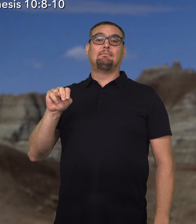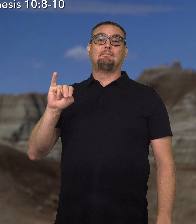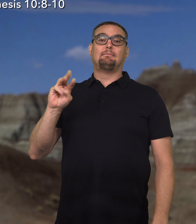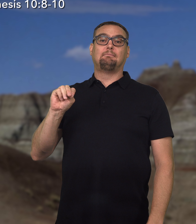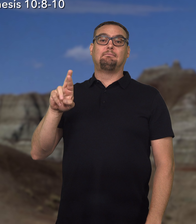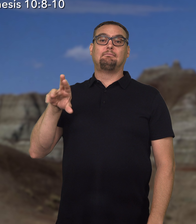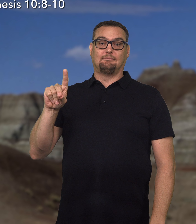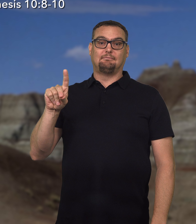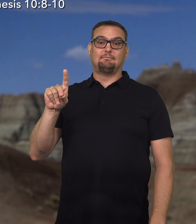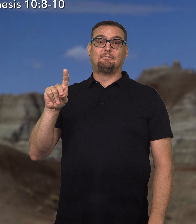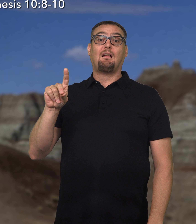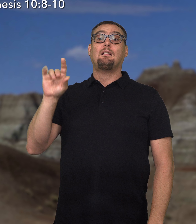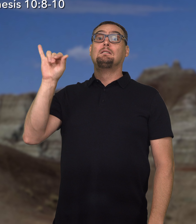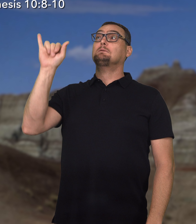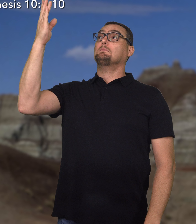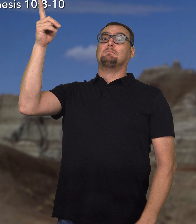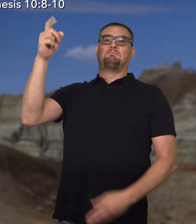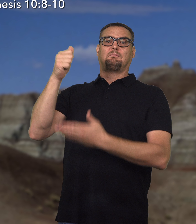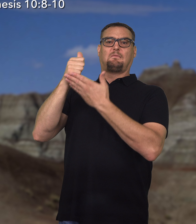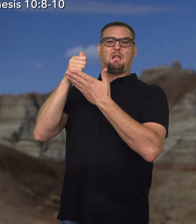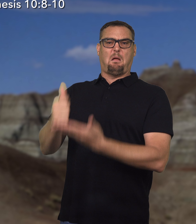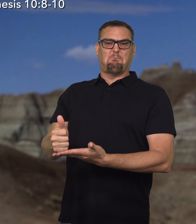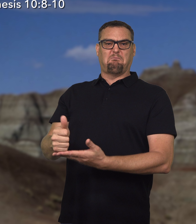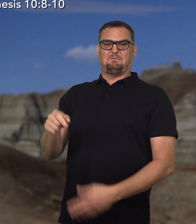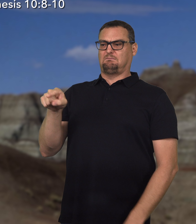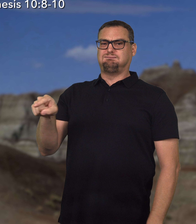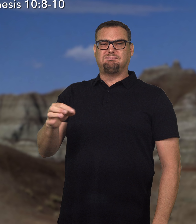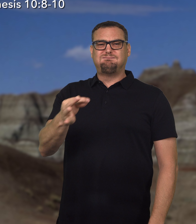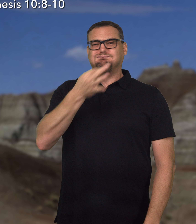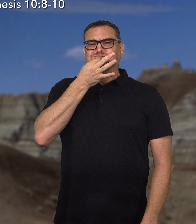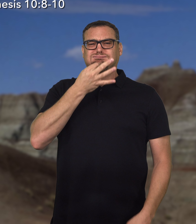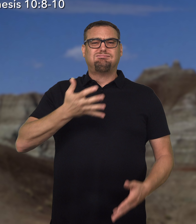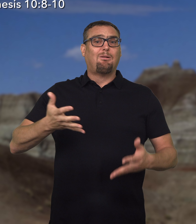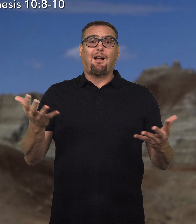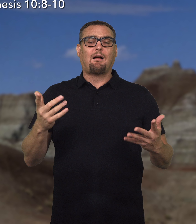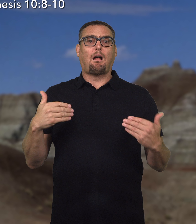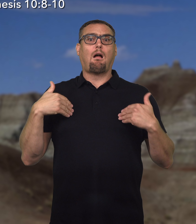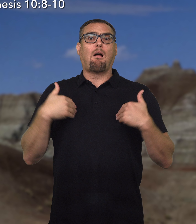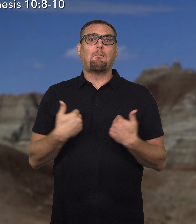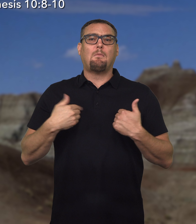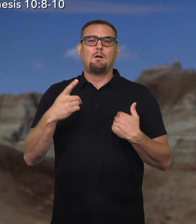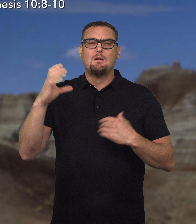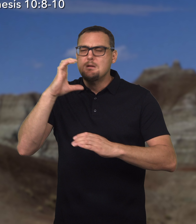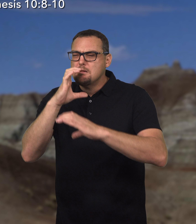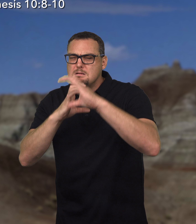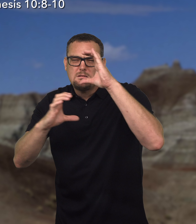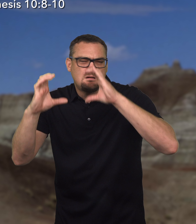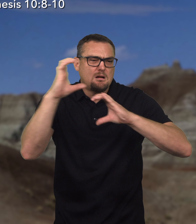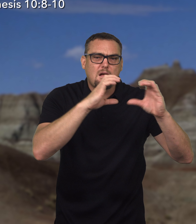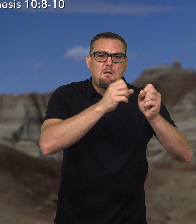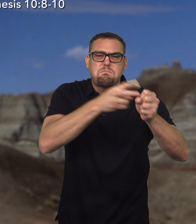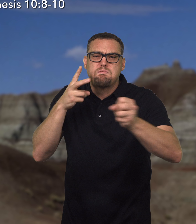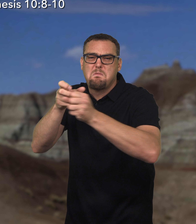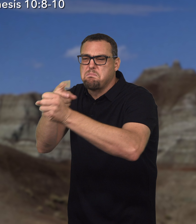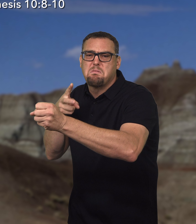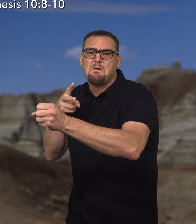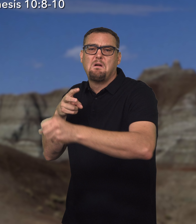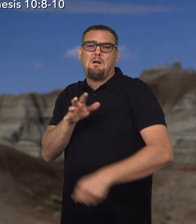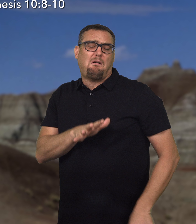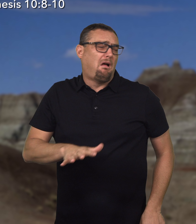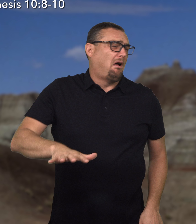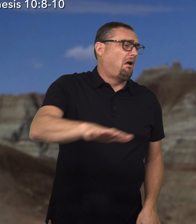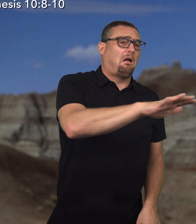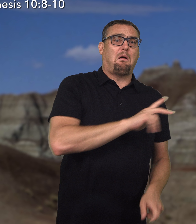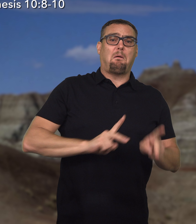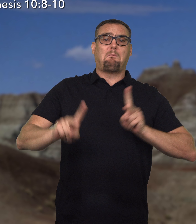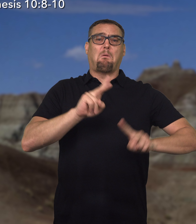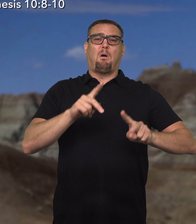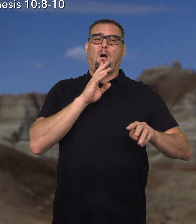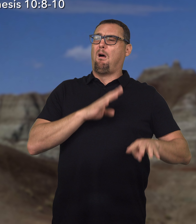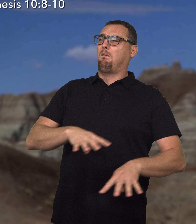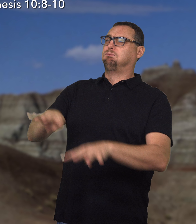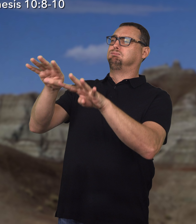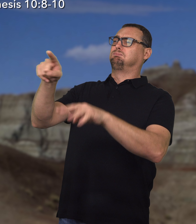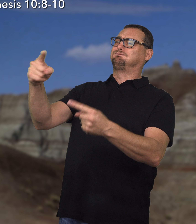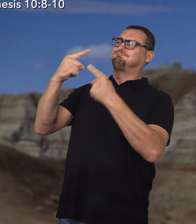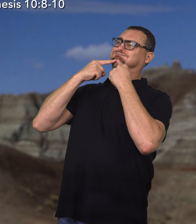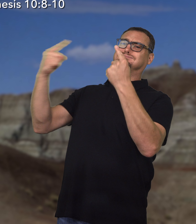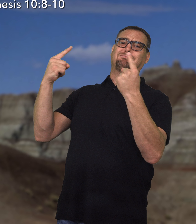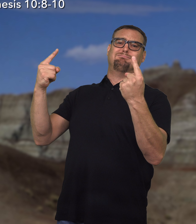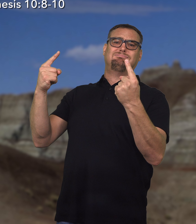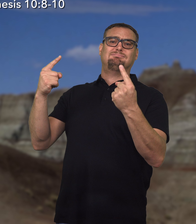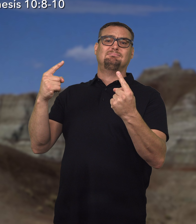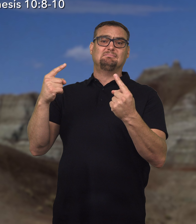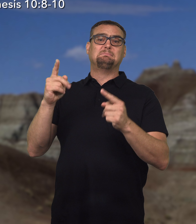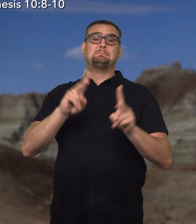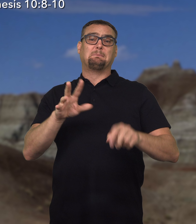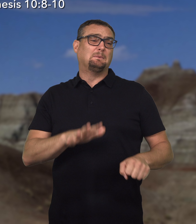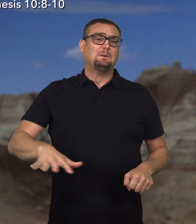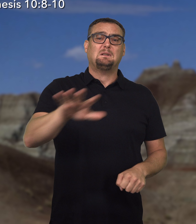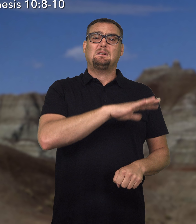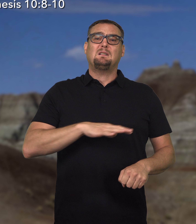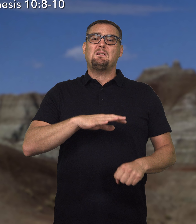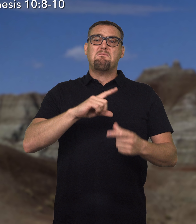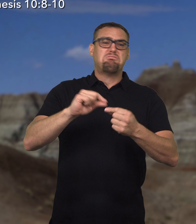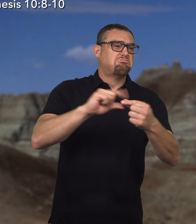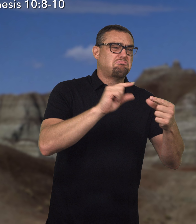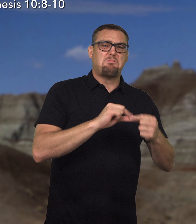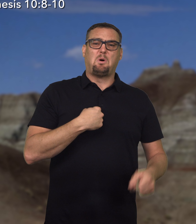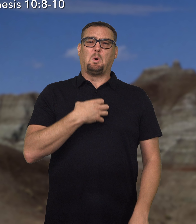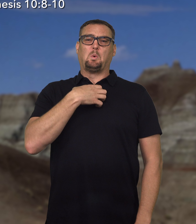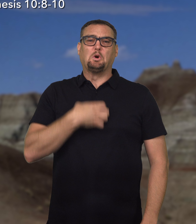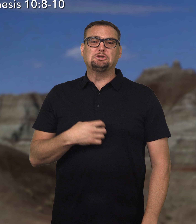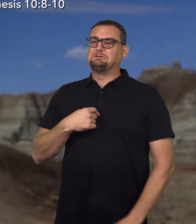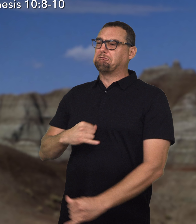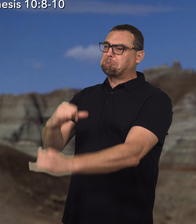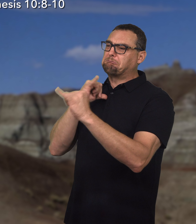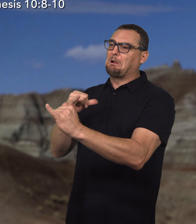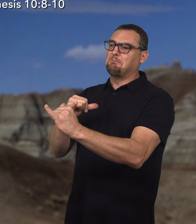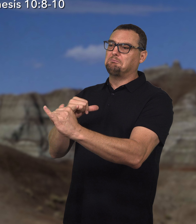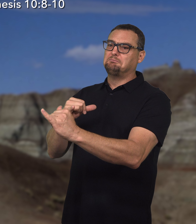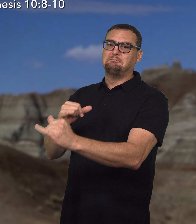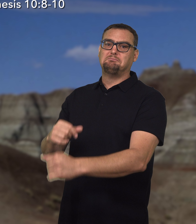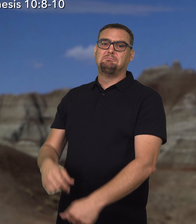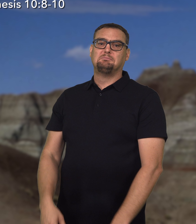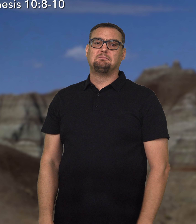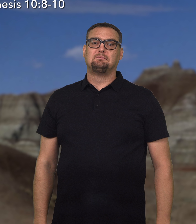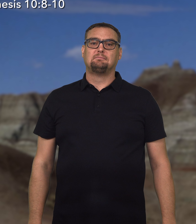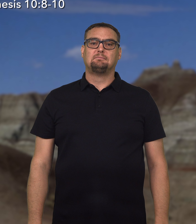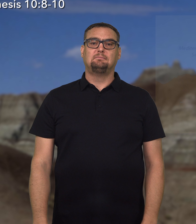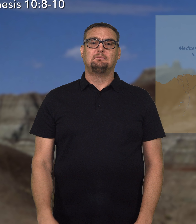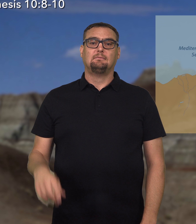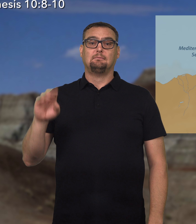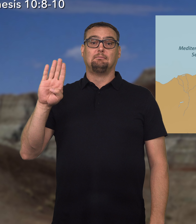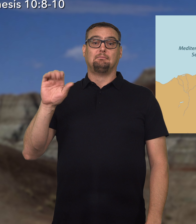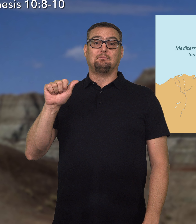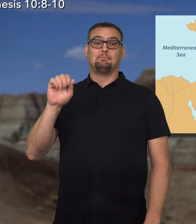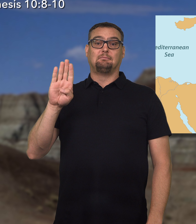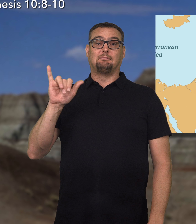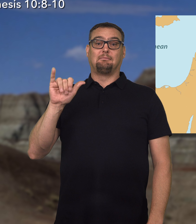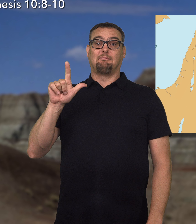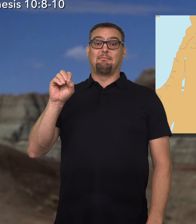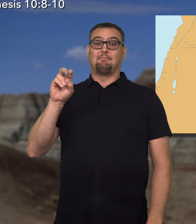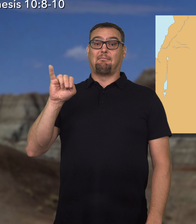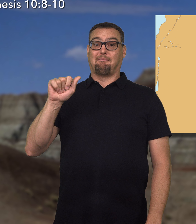He was a mighty hunter before the LORD; so it is said, “Like Nimrod, a mighty hunter before the LORD.”